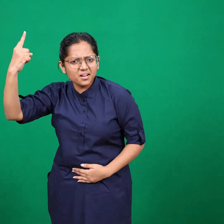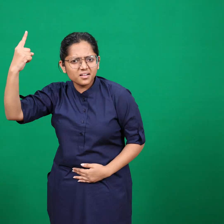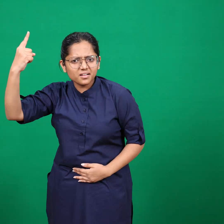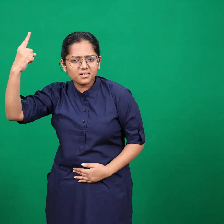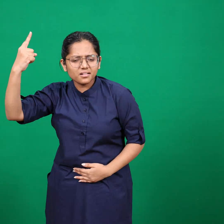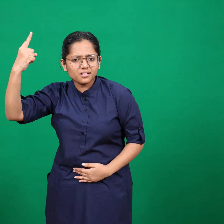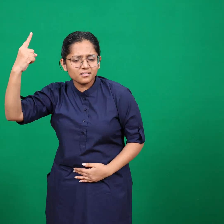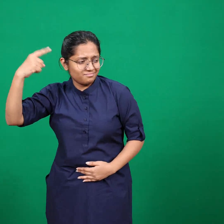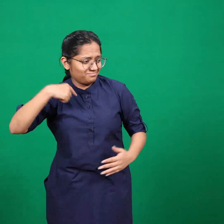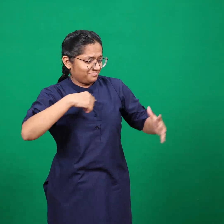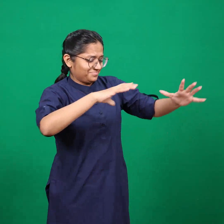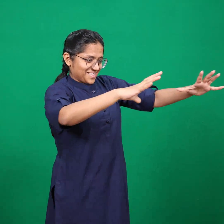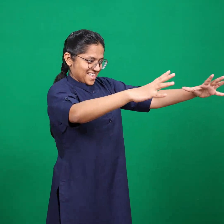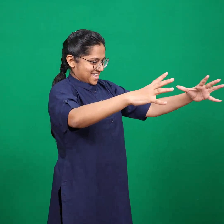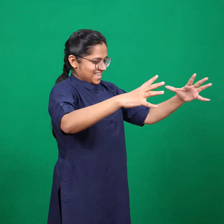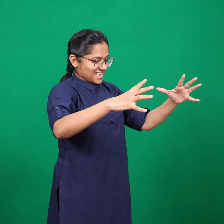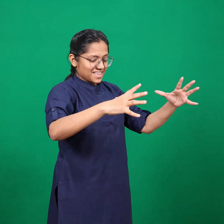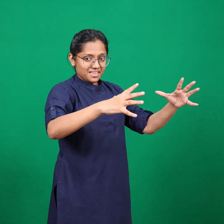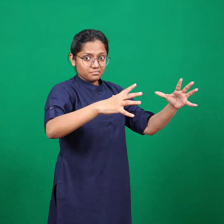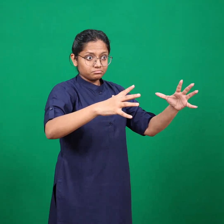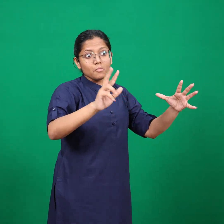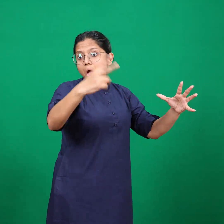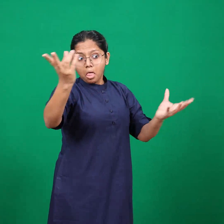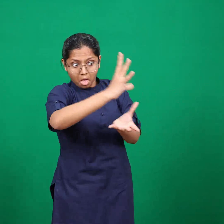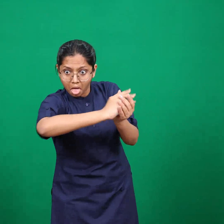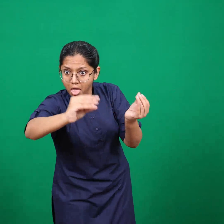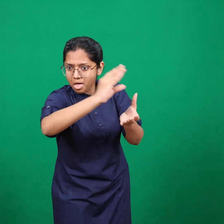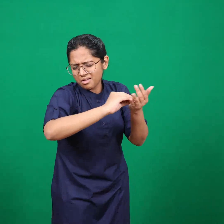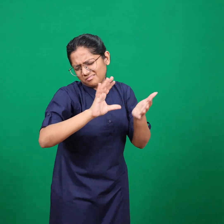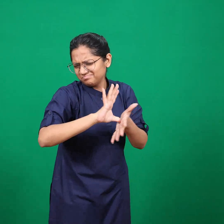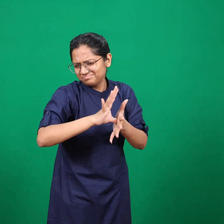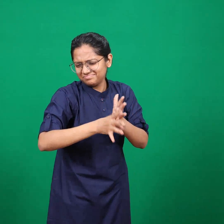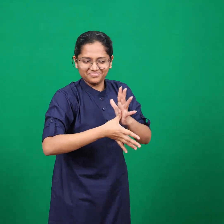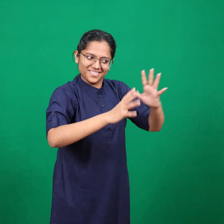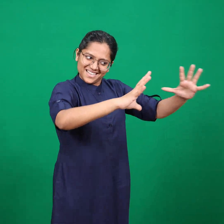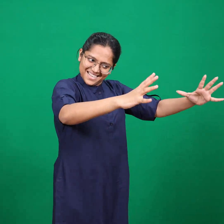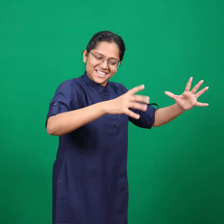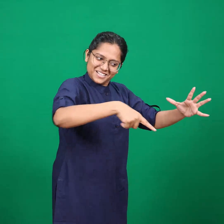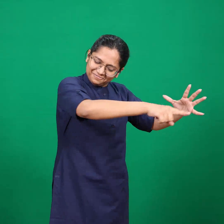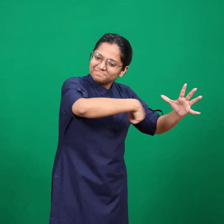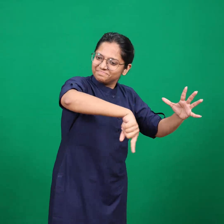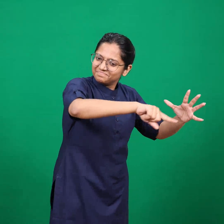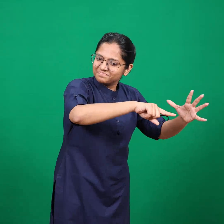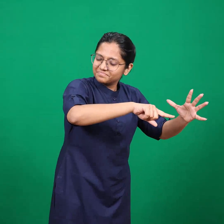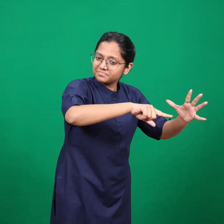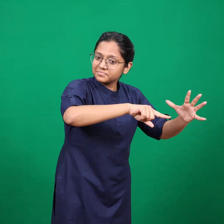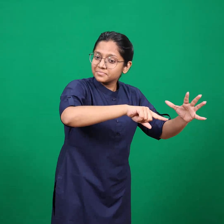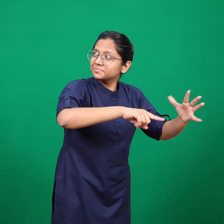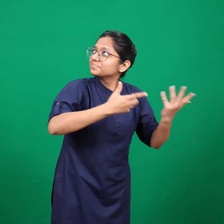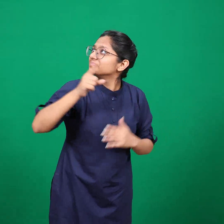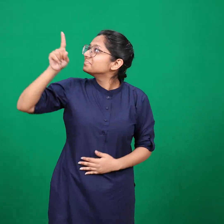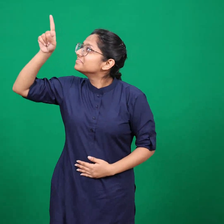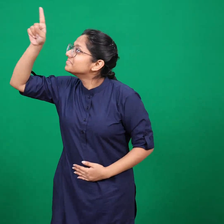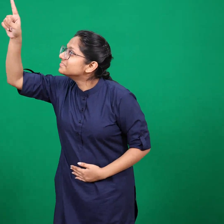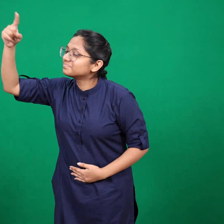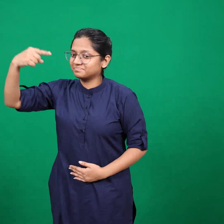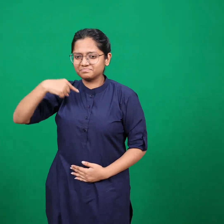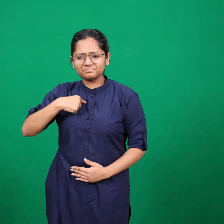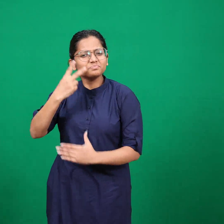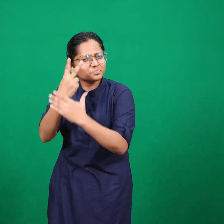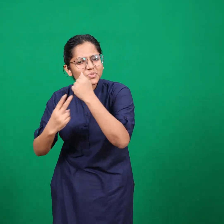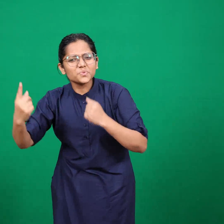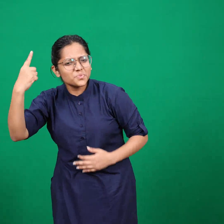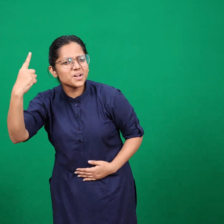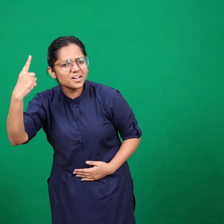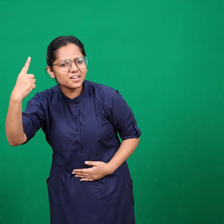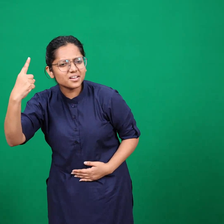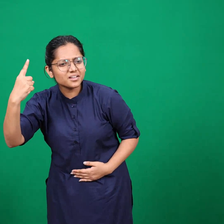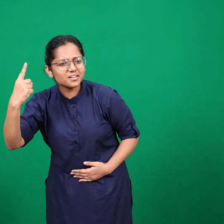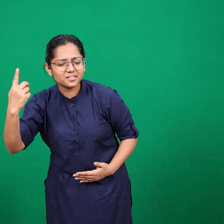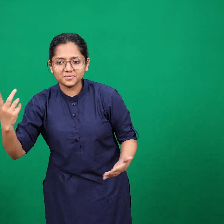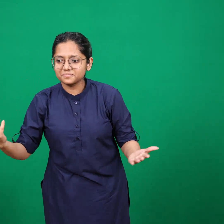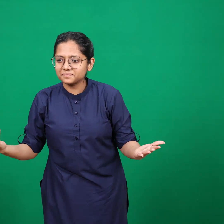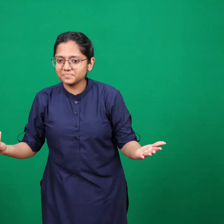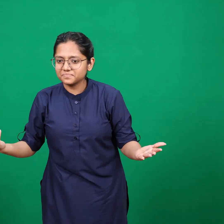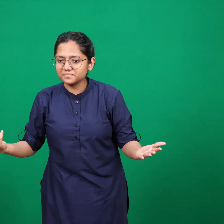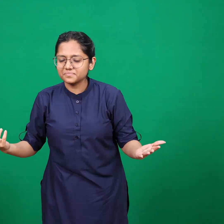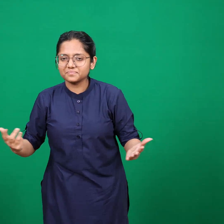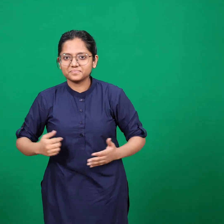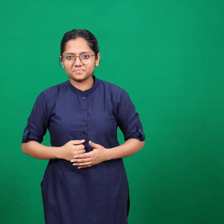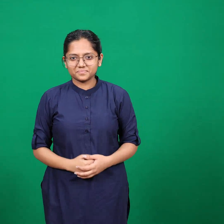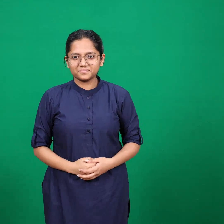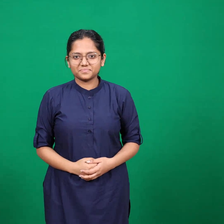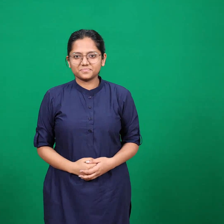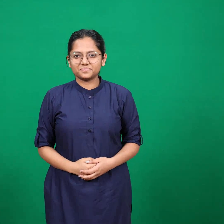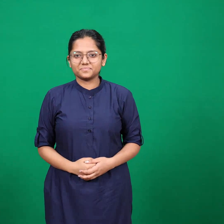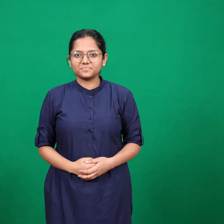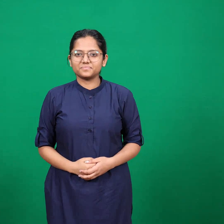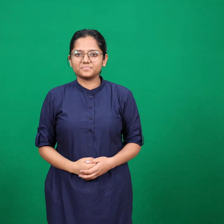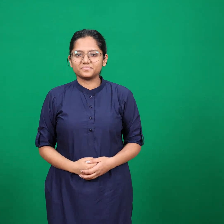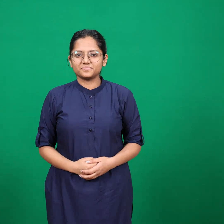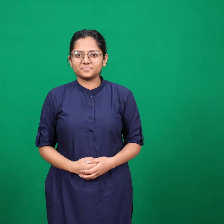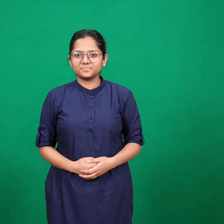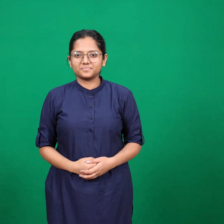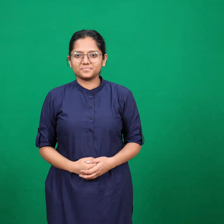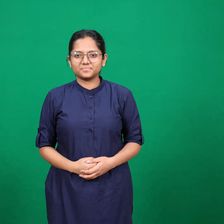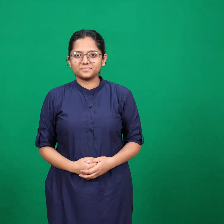No one can snatch them out of My Father's hand. I and the Father are one."